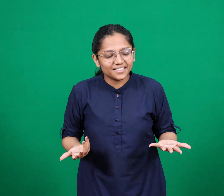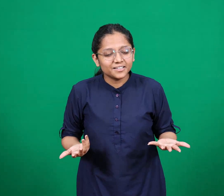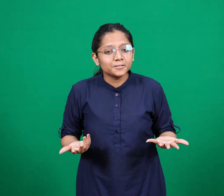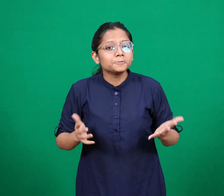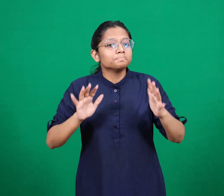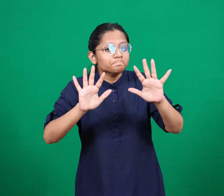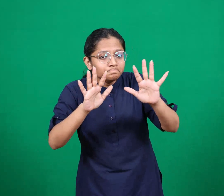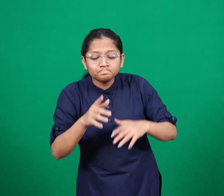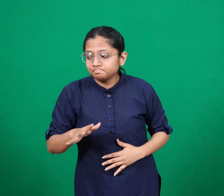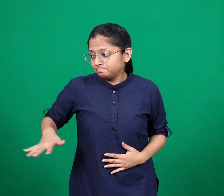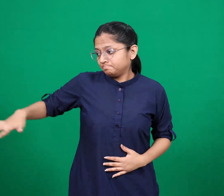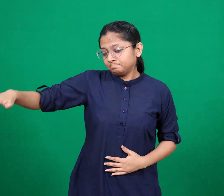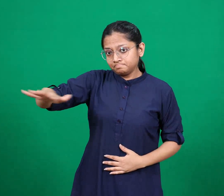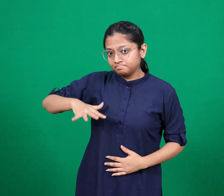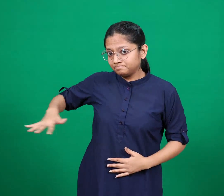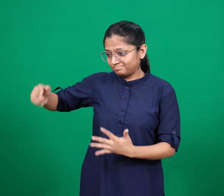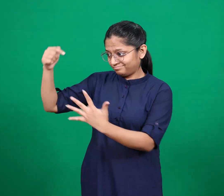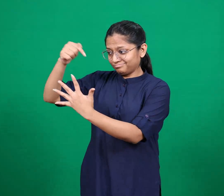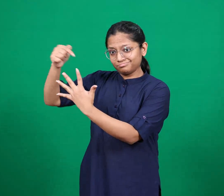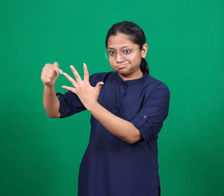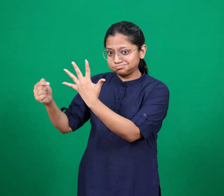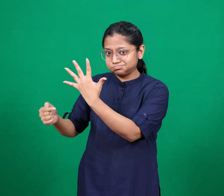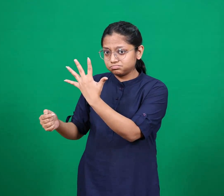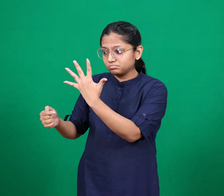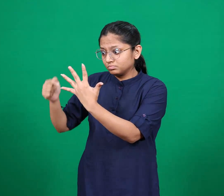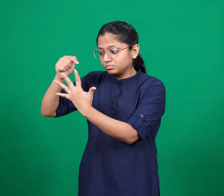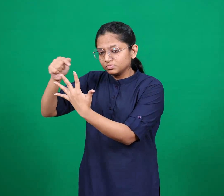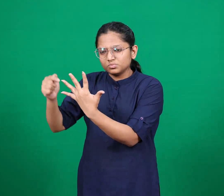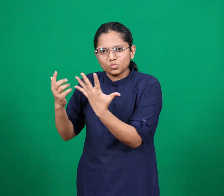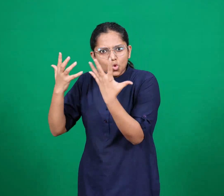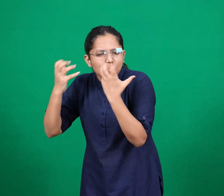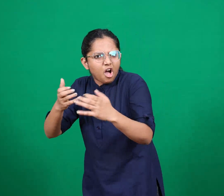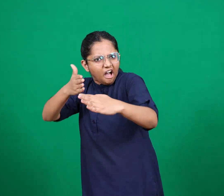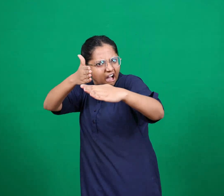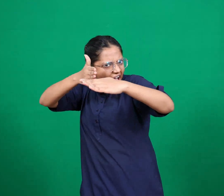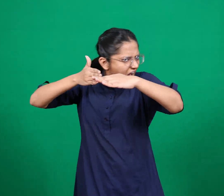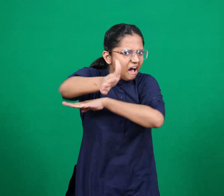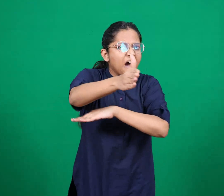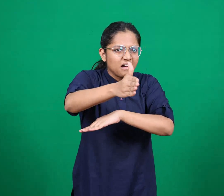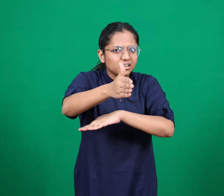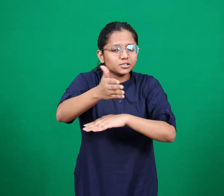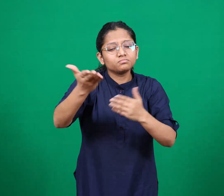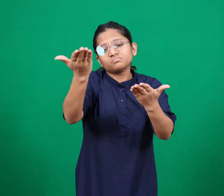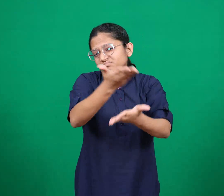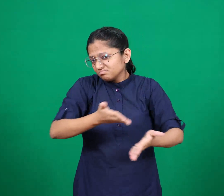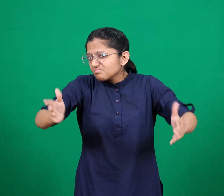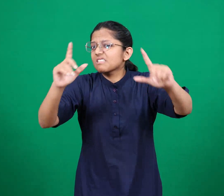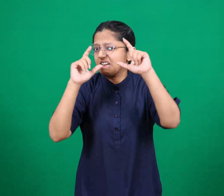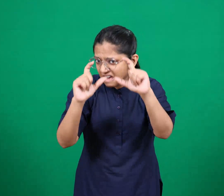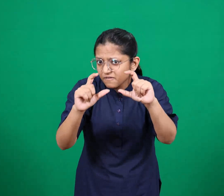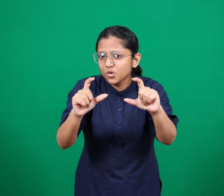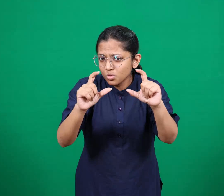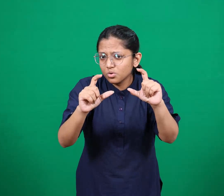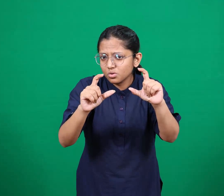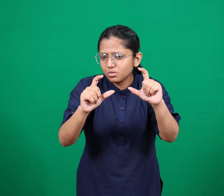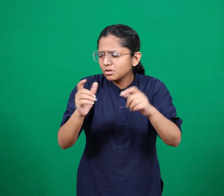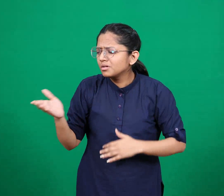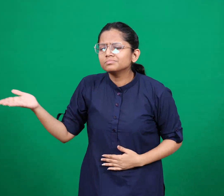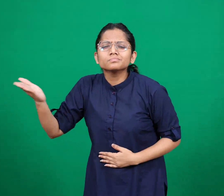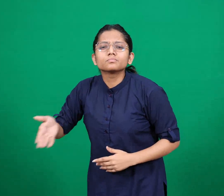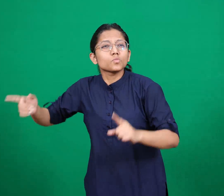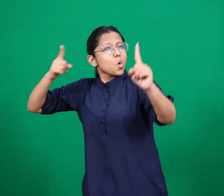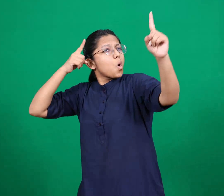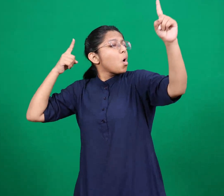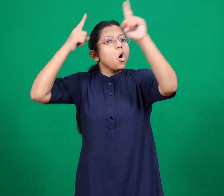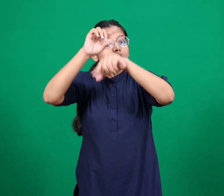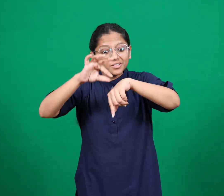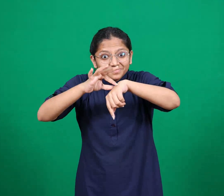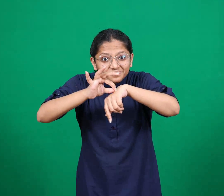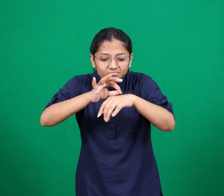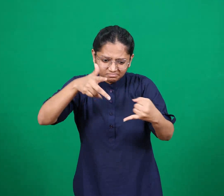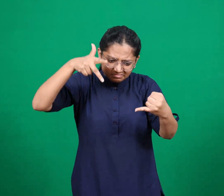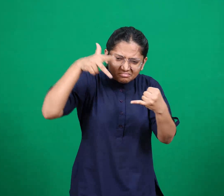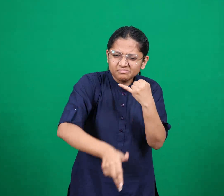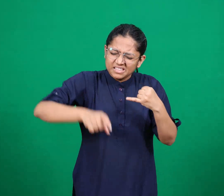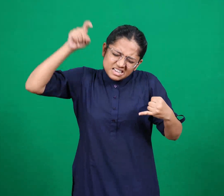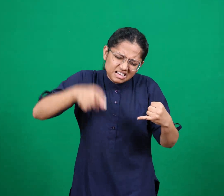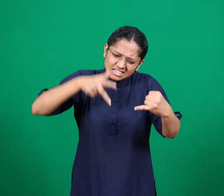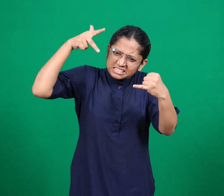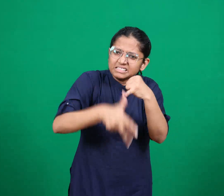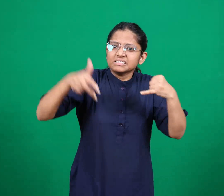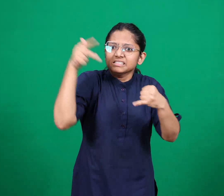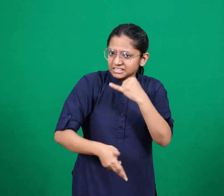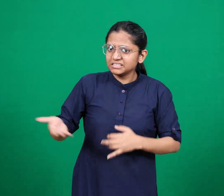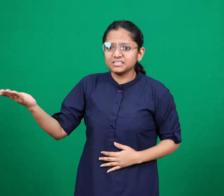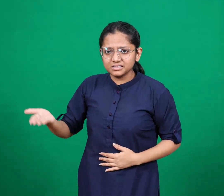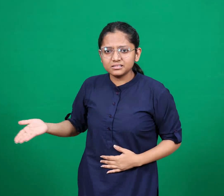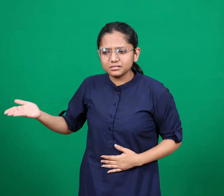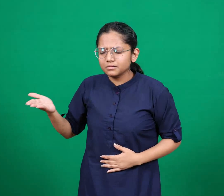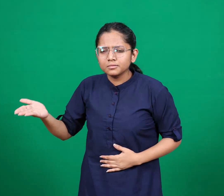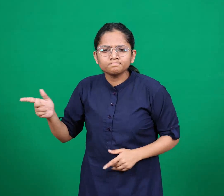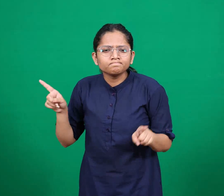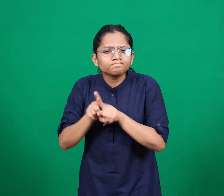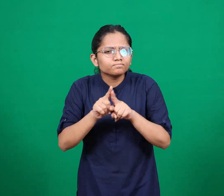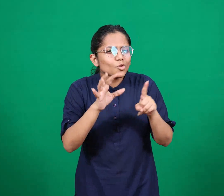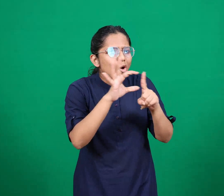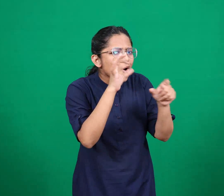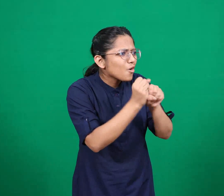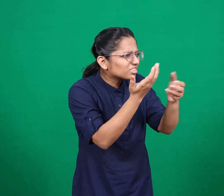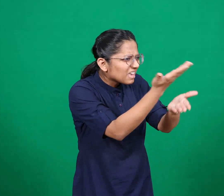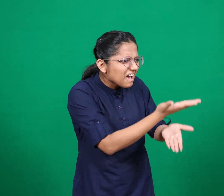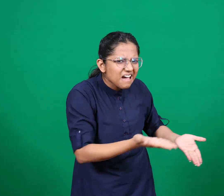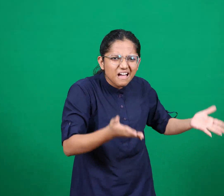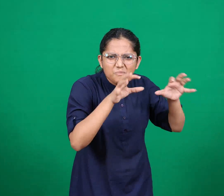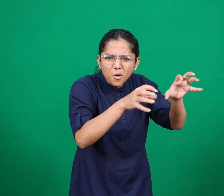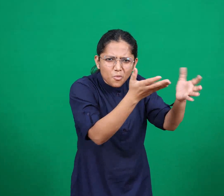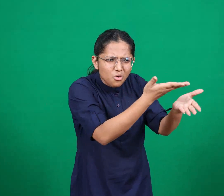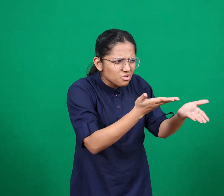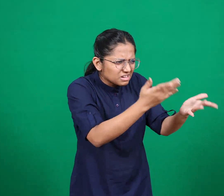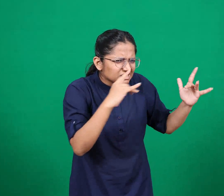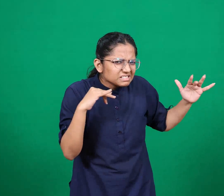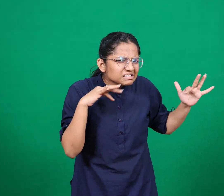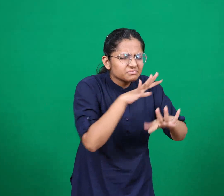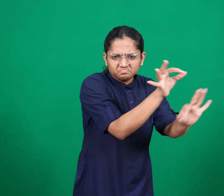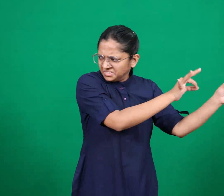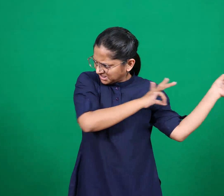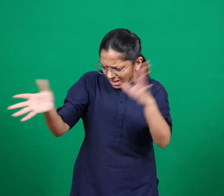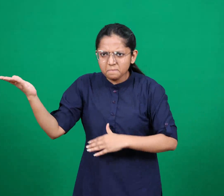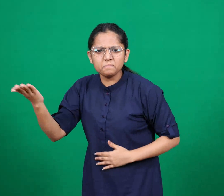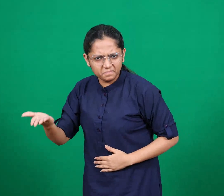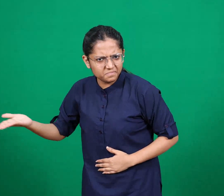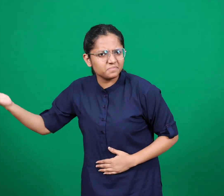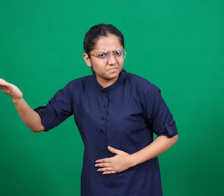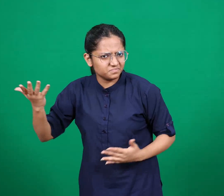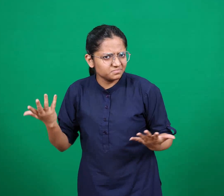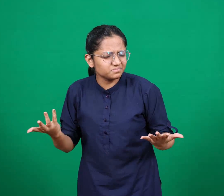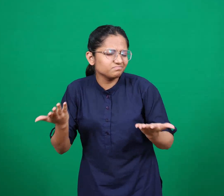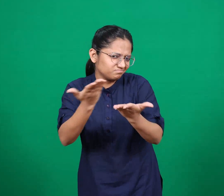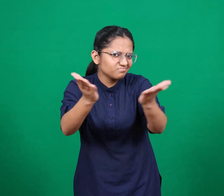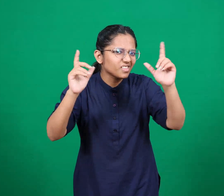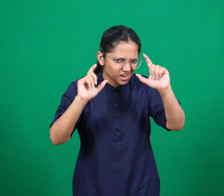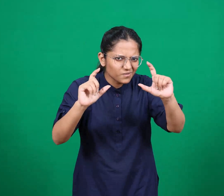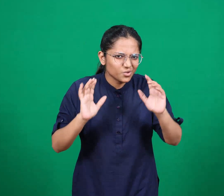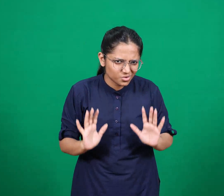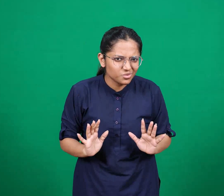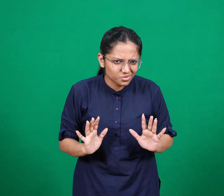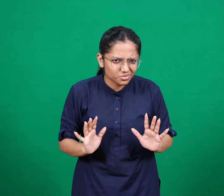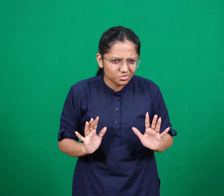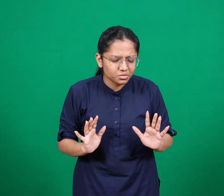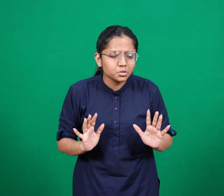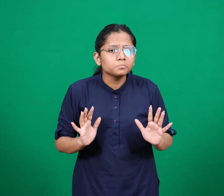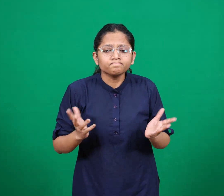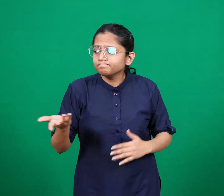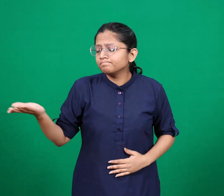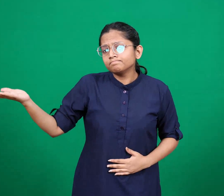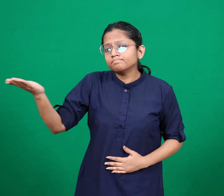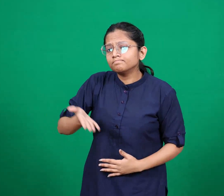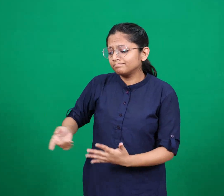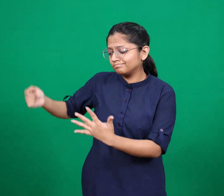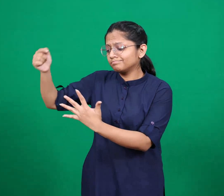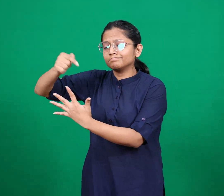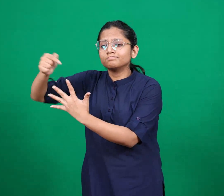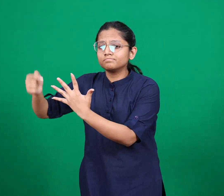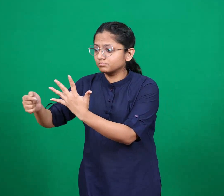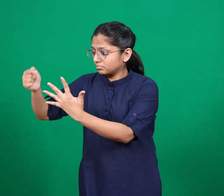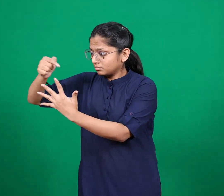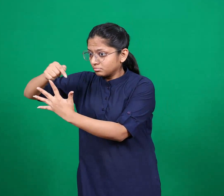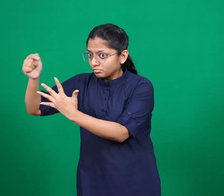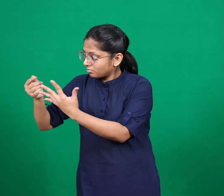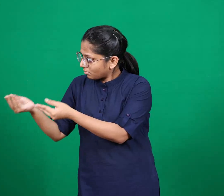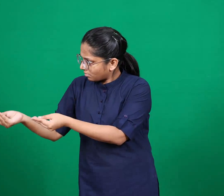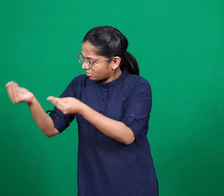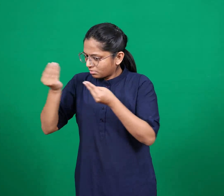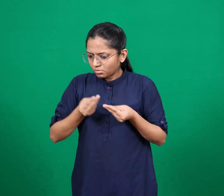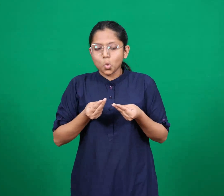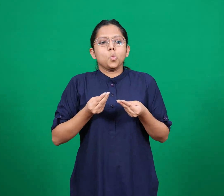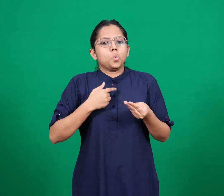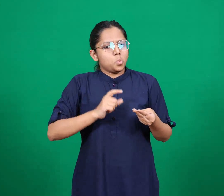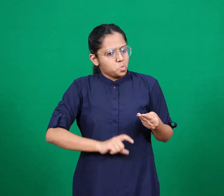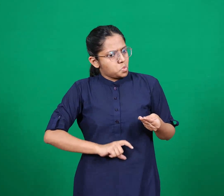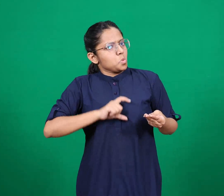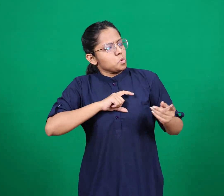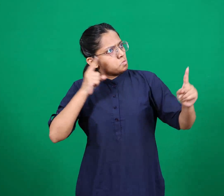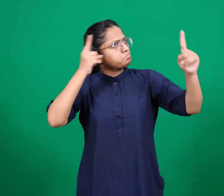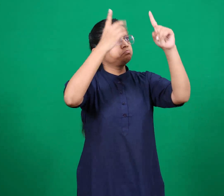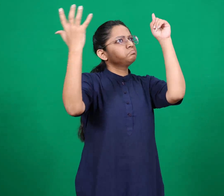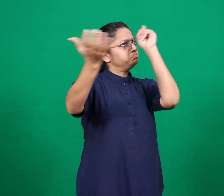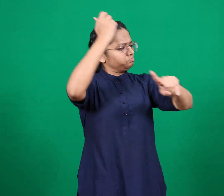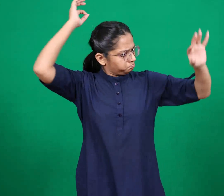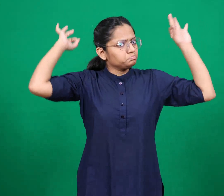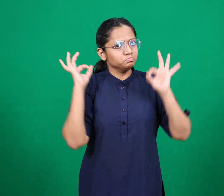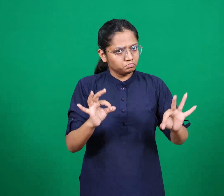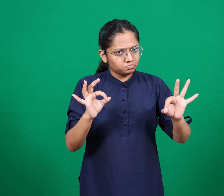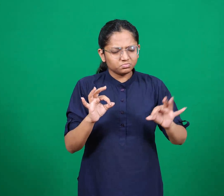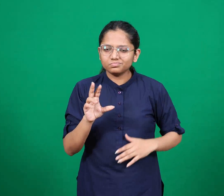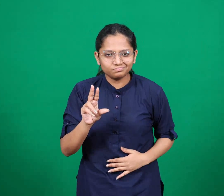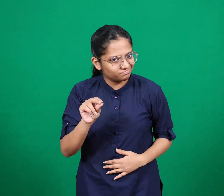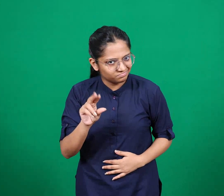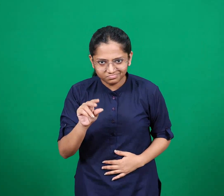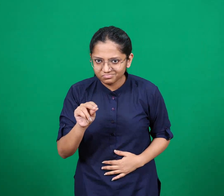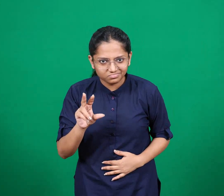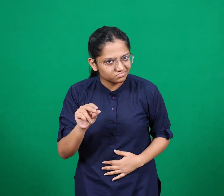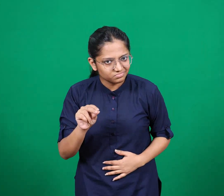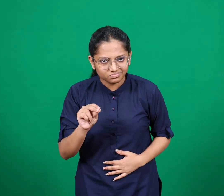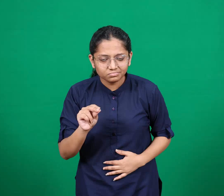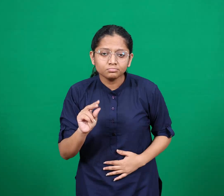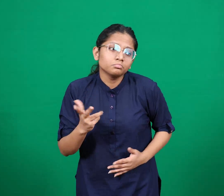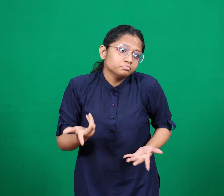Watch out for those dogs, those workers of evil, those mutilators of the flesh!